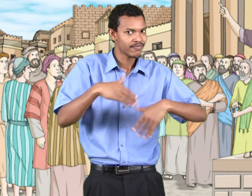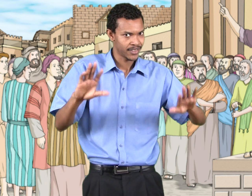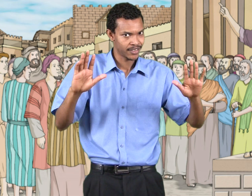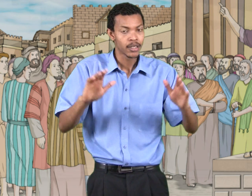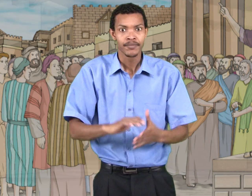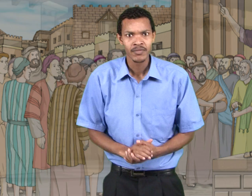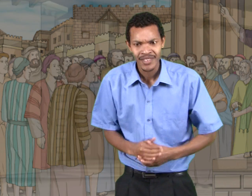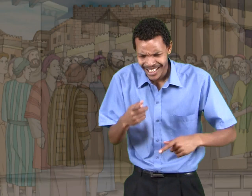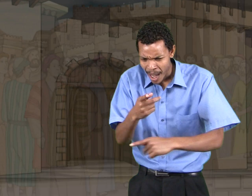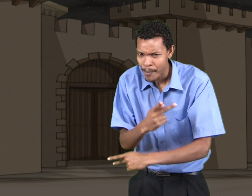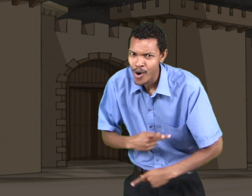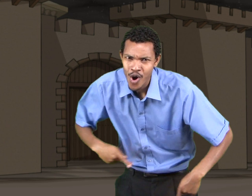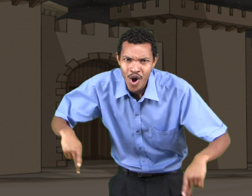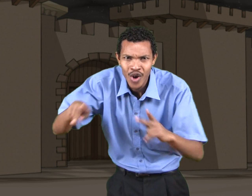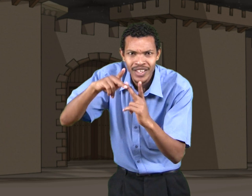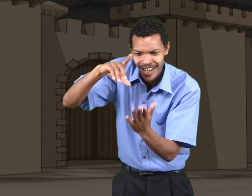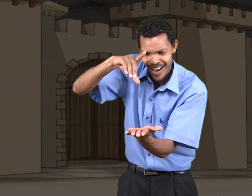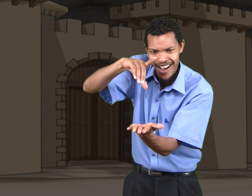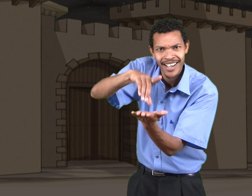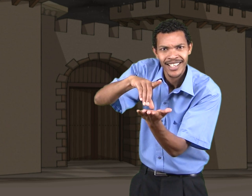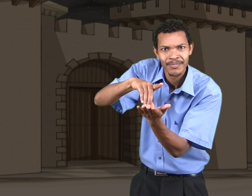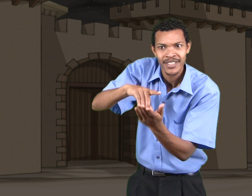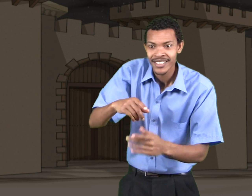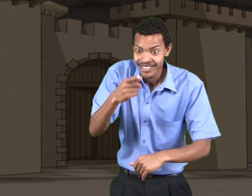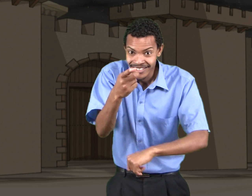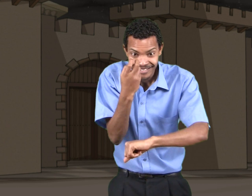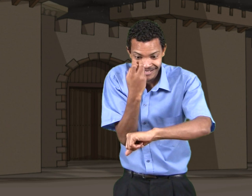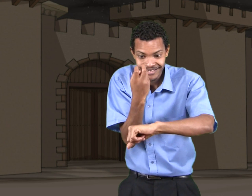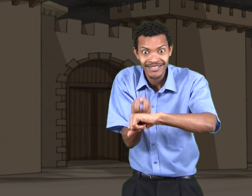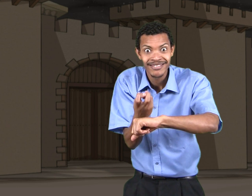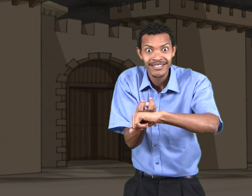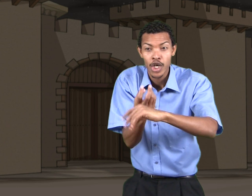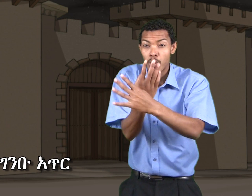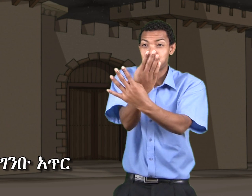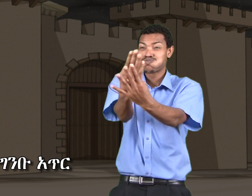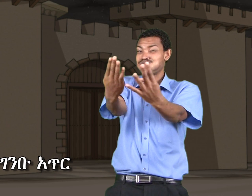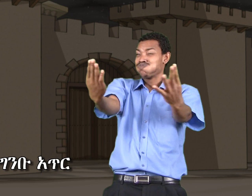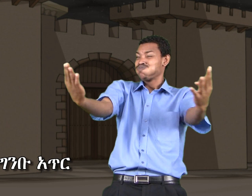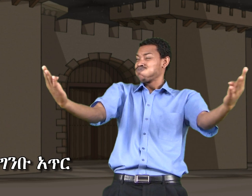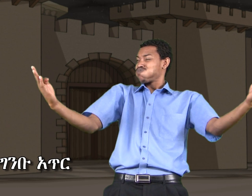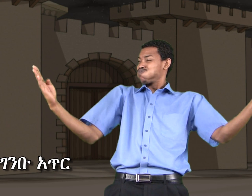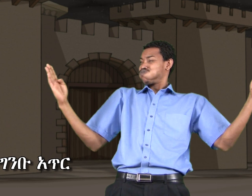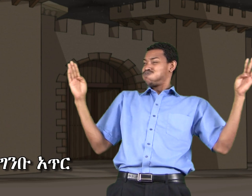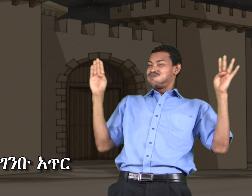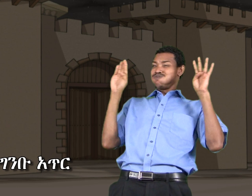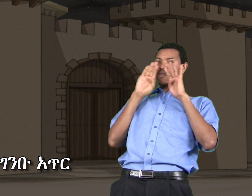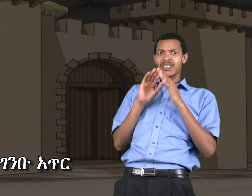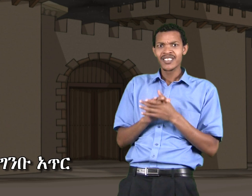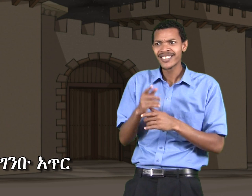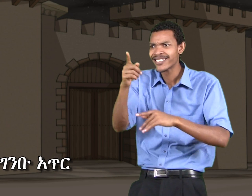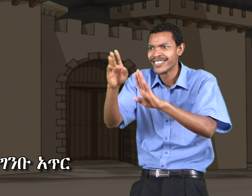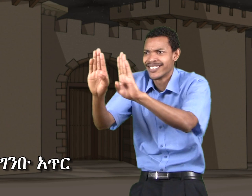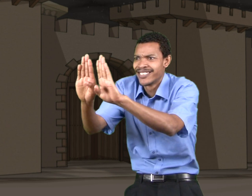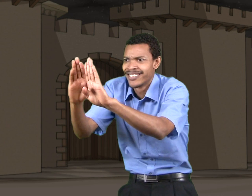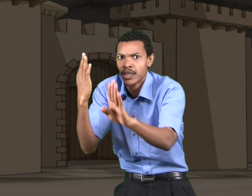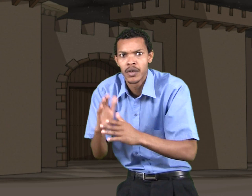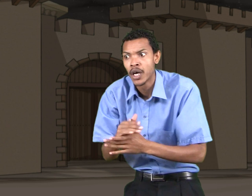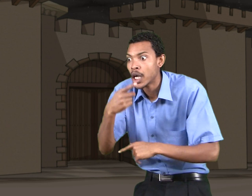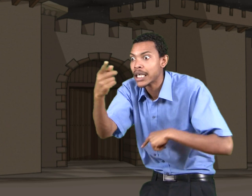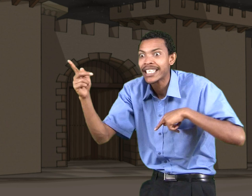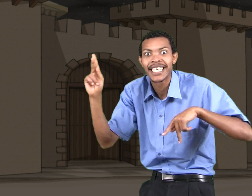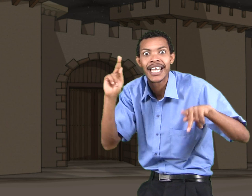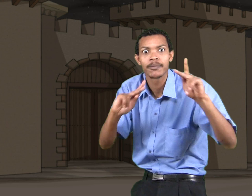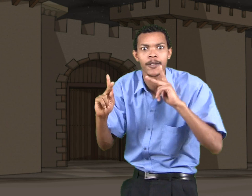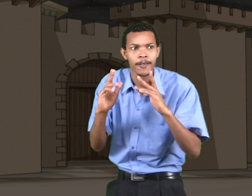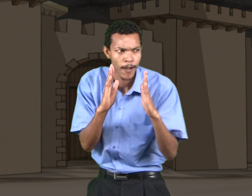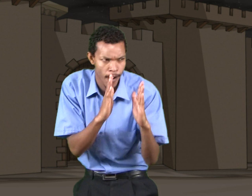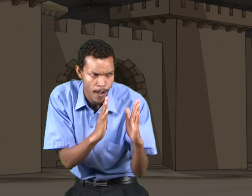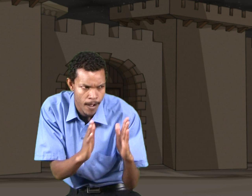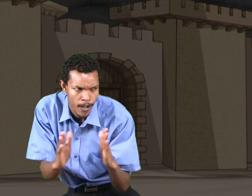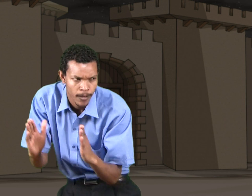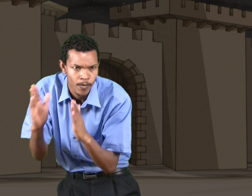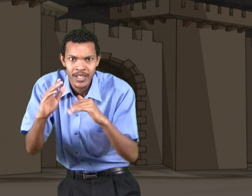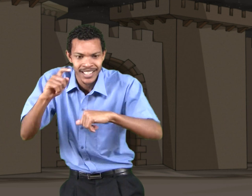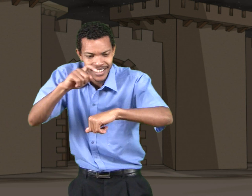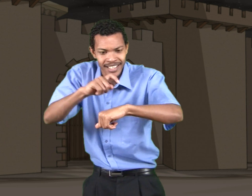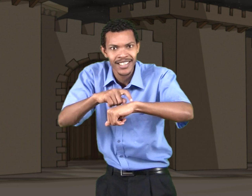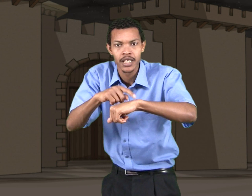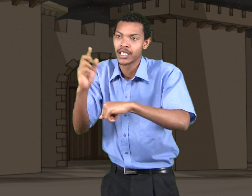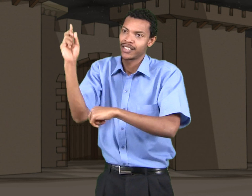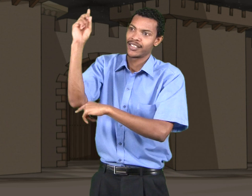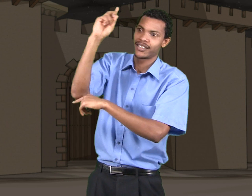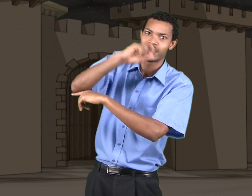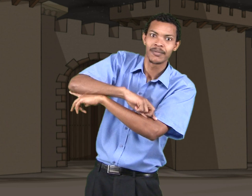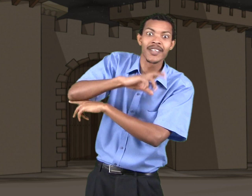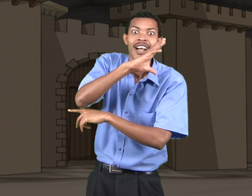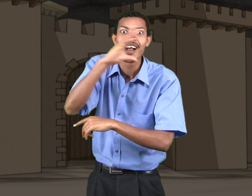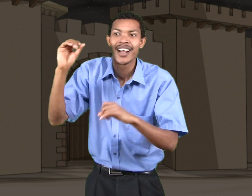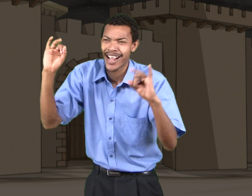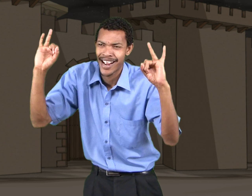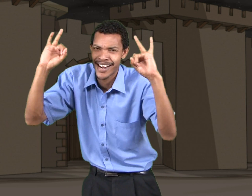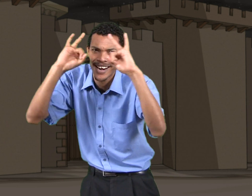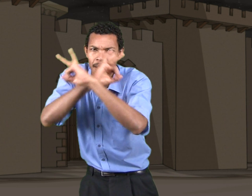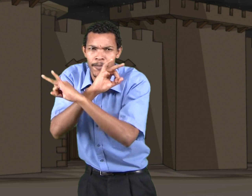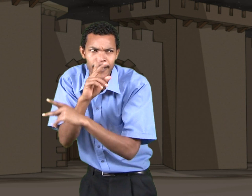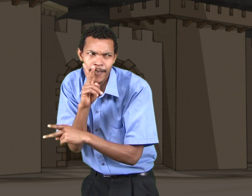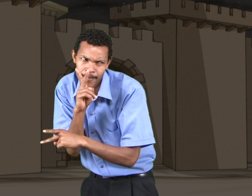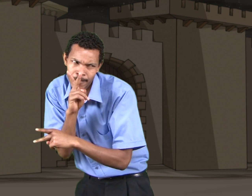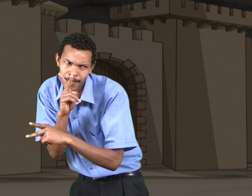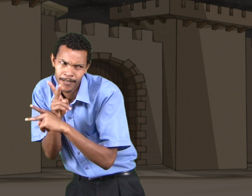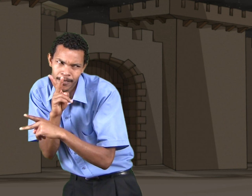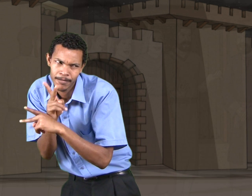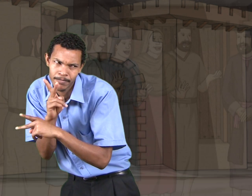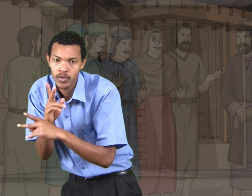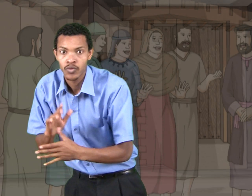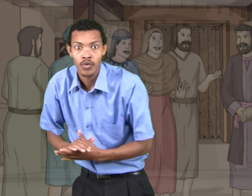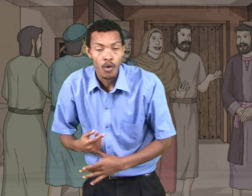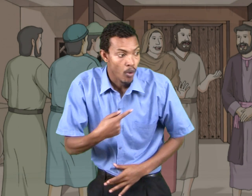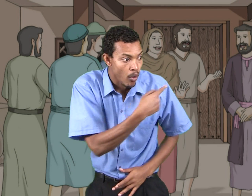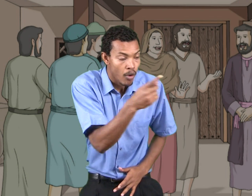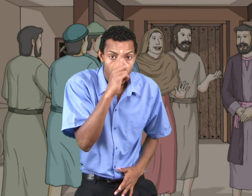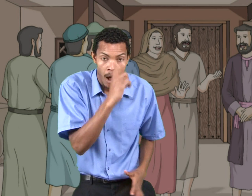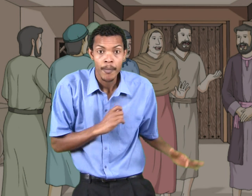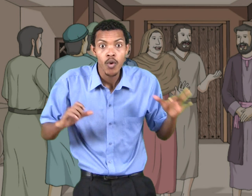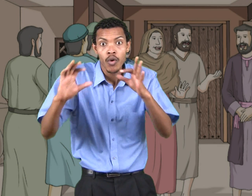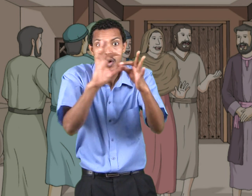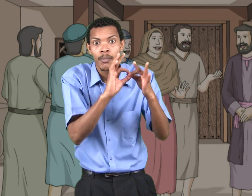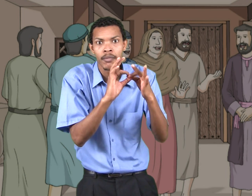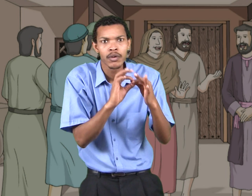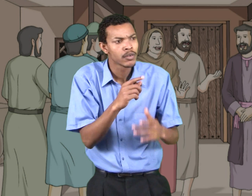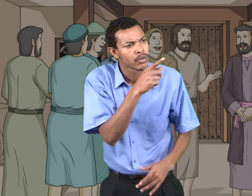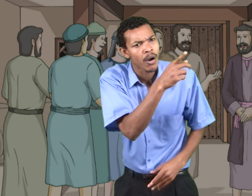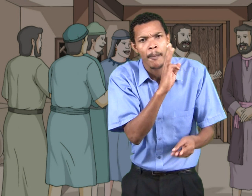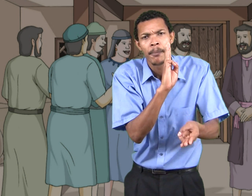Day and night they watched the city gates in order to kill him.